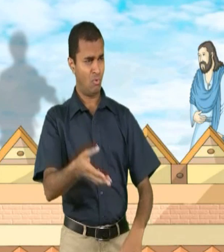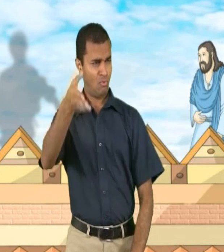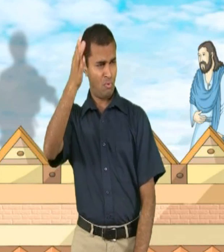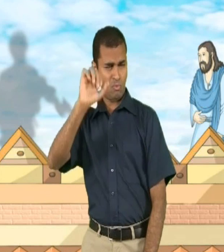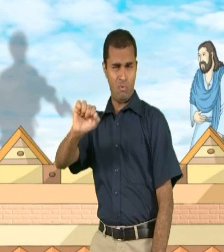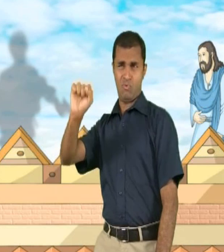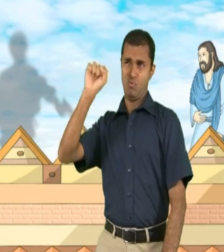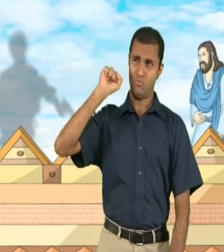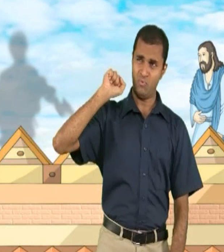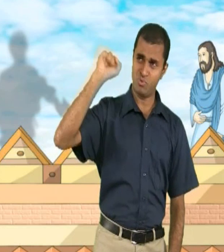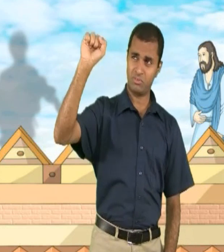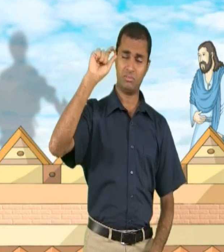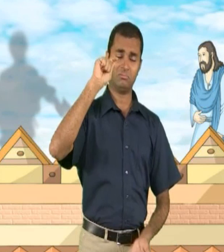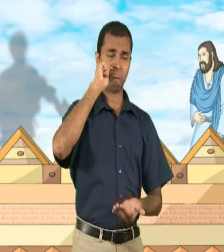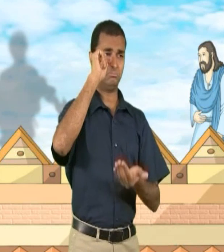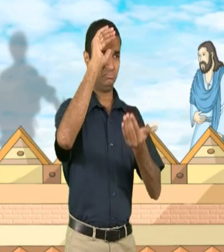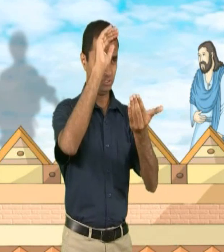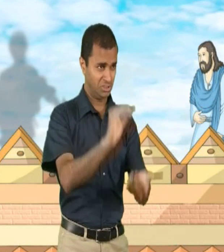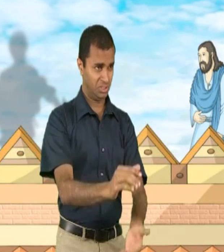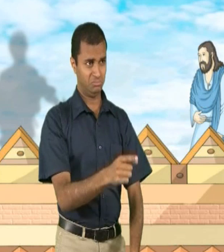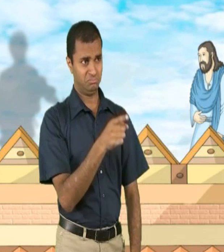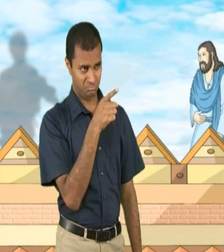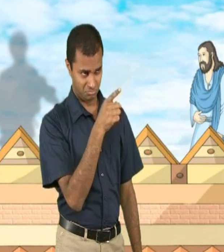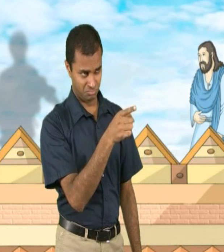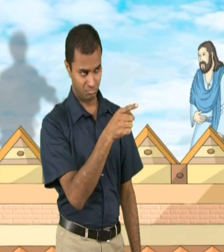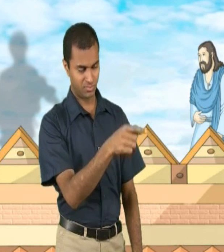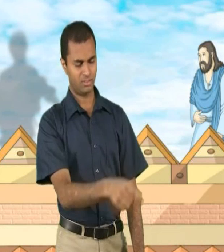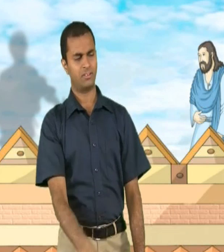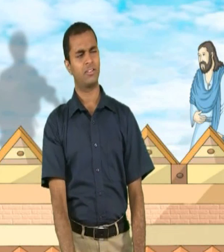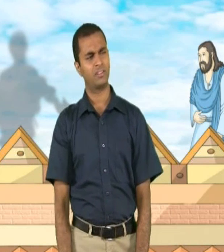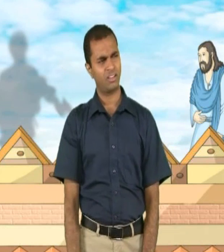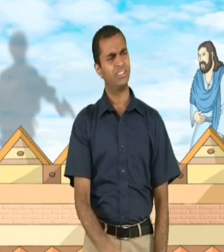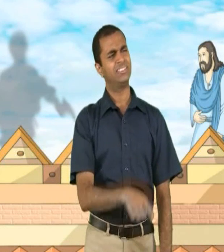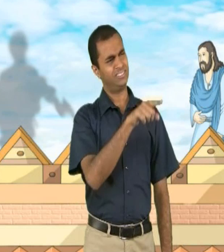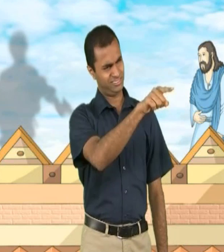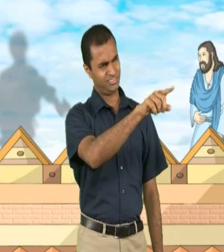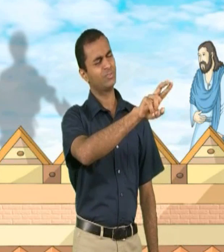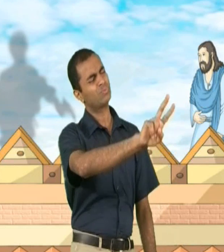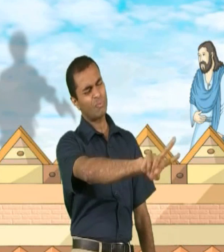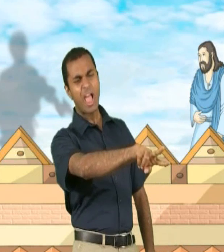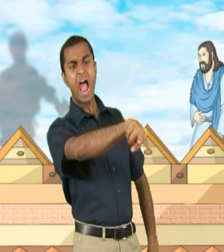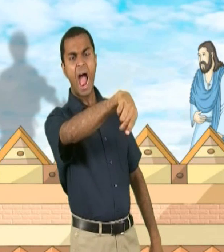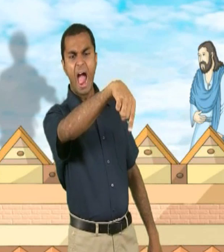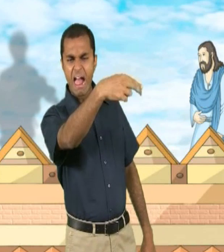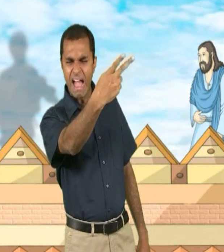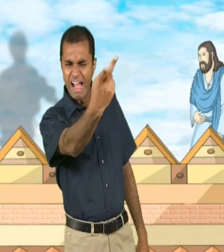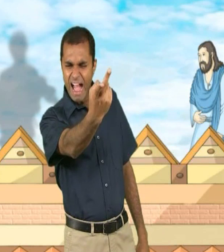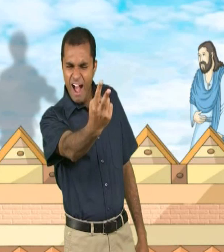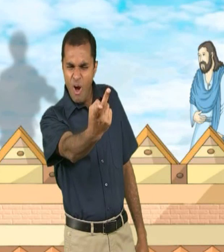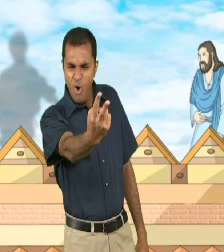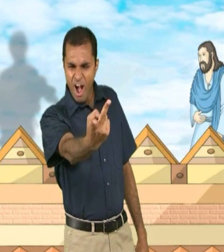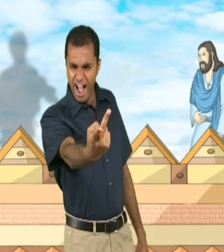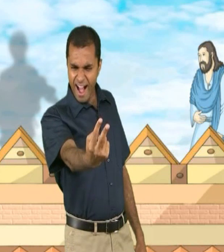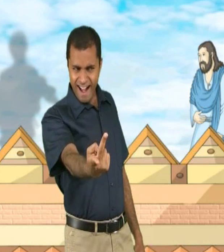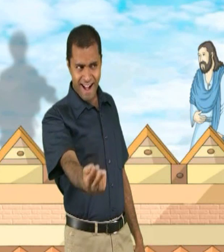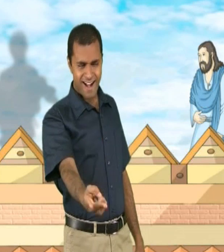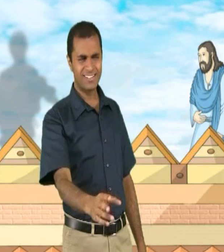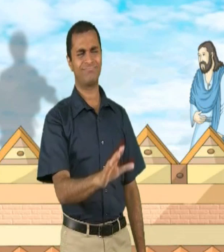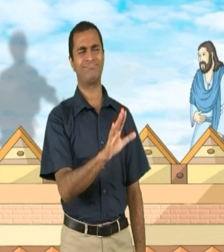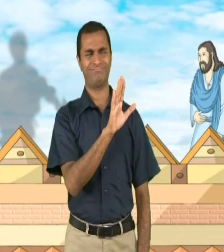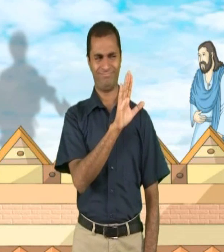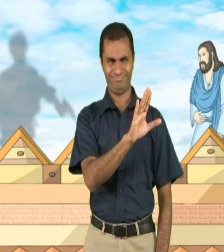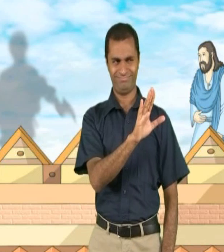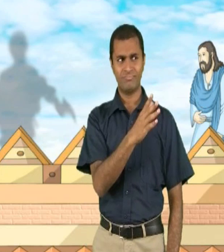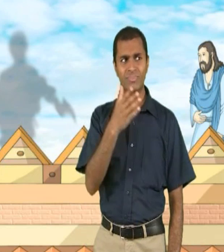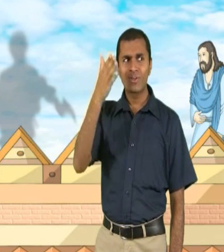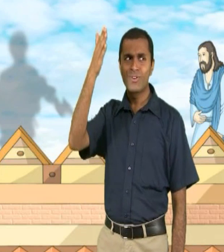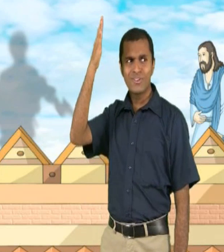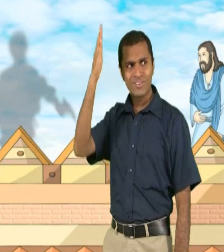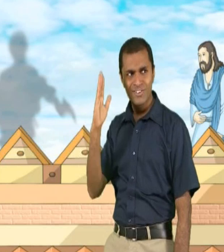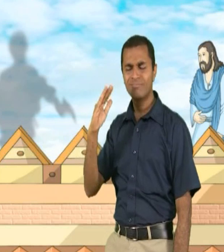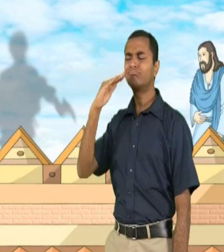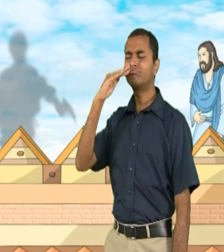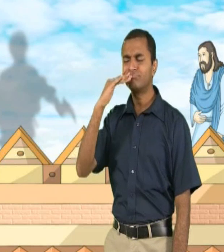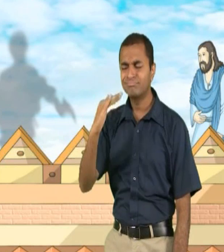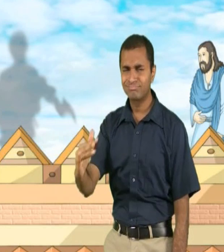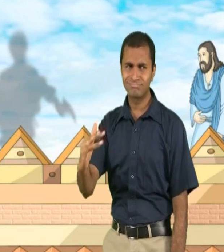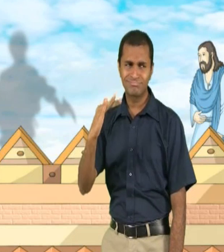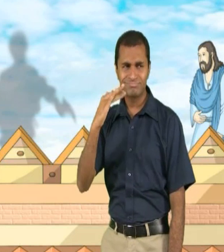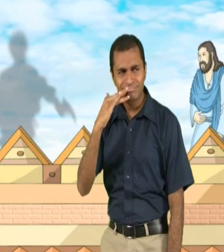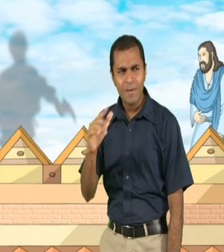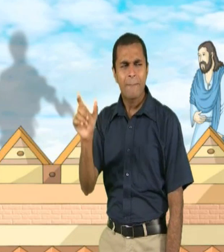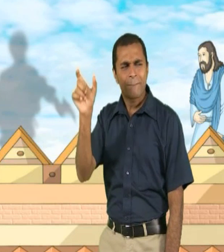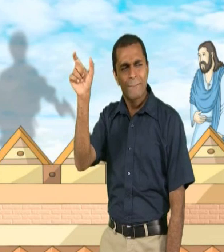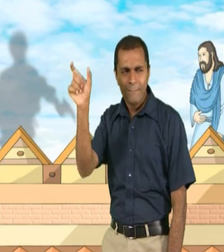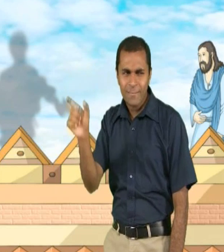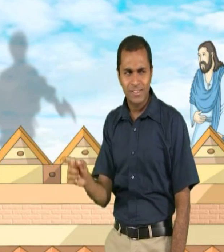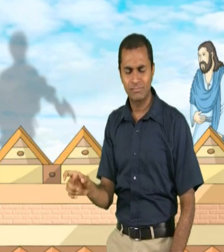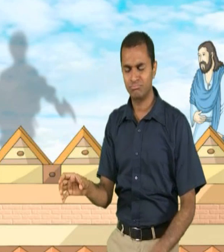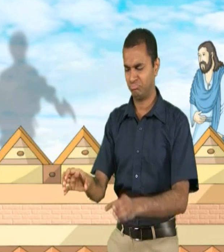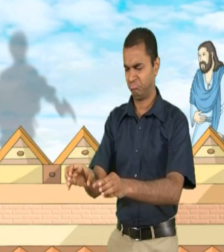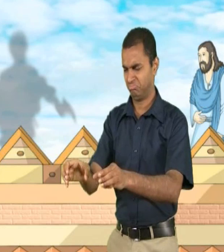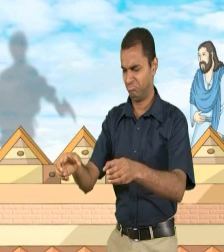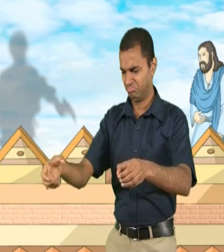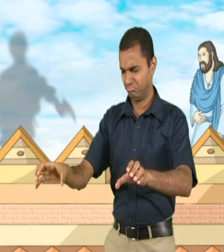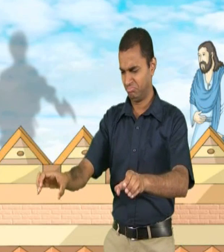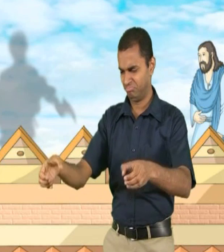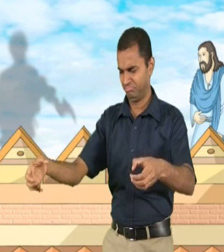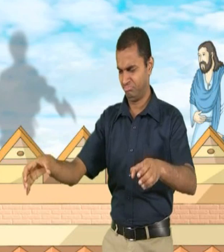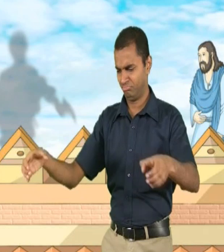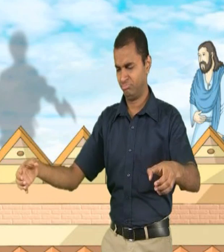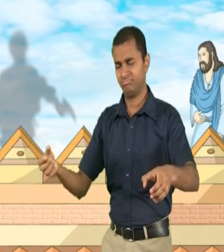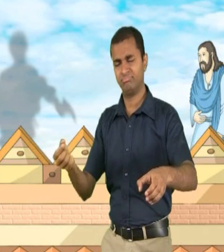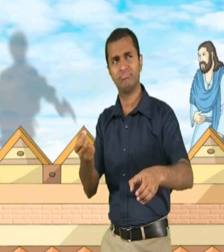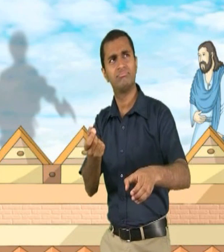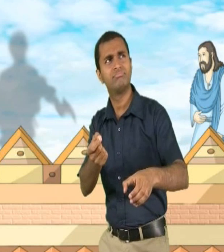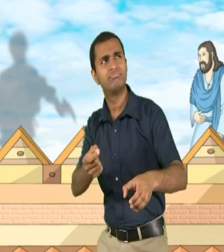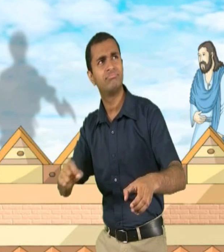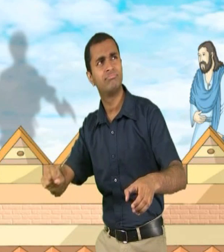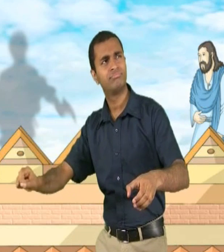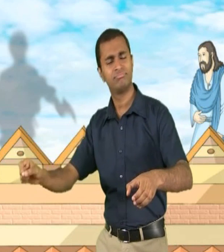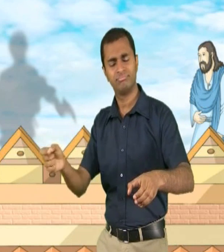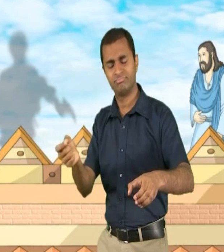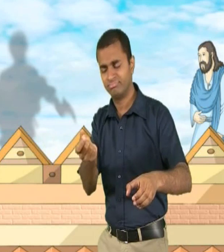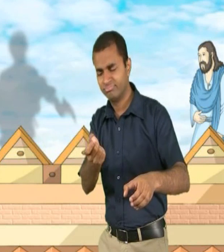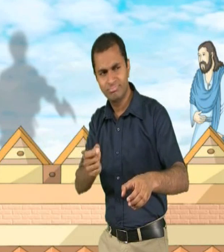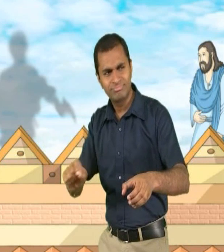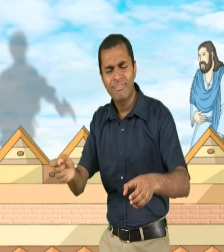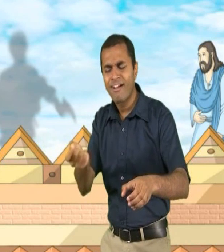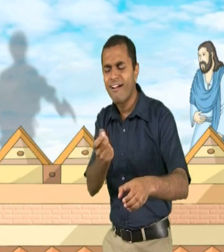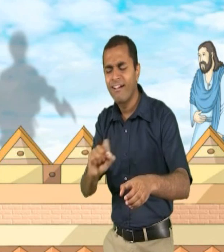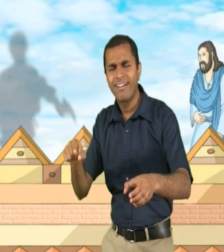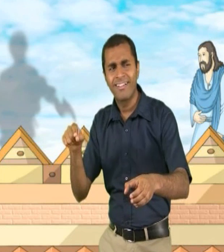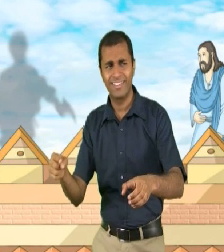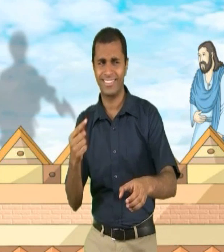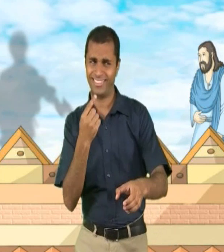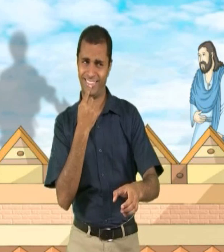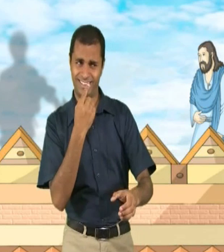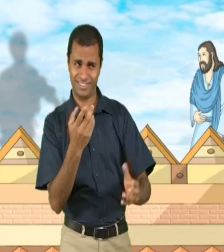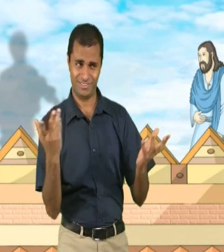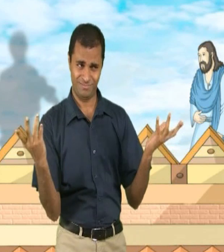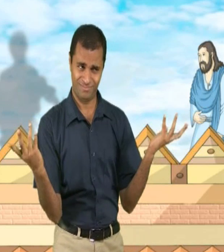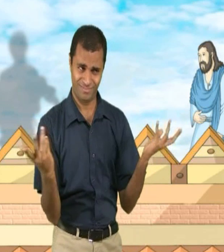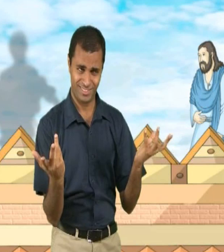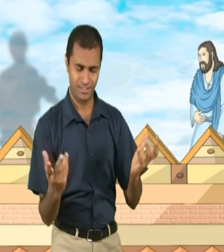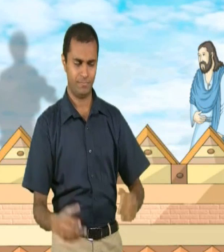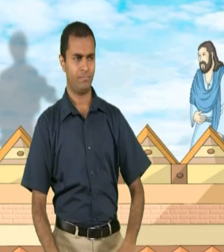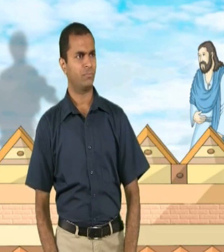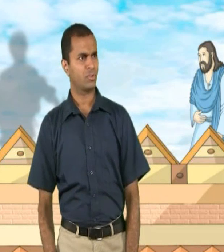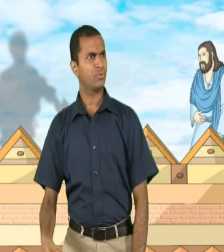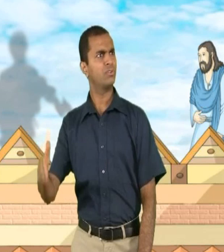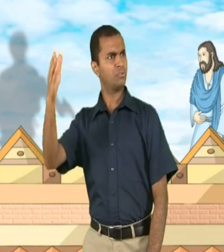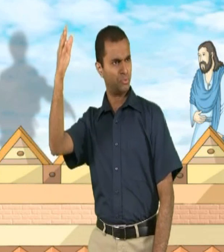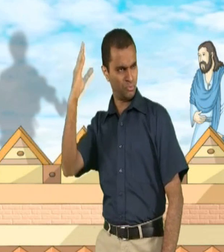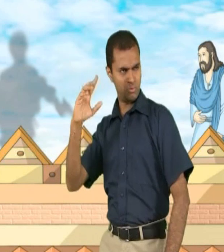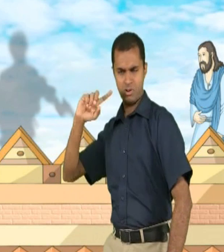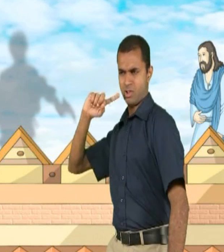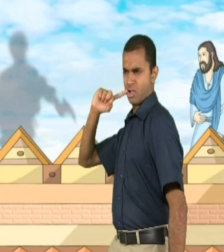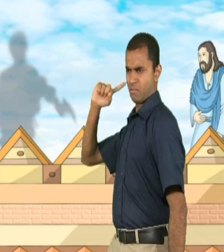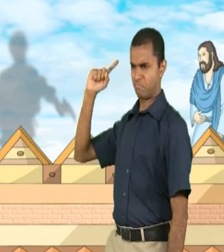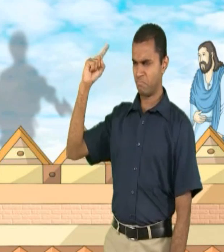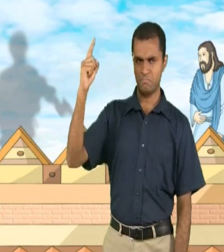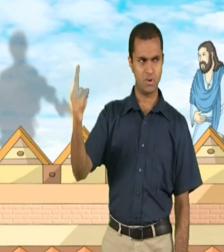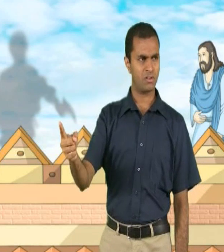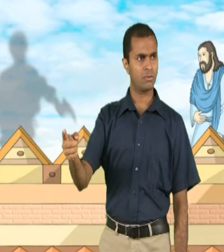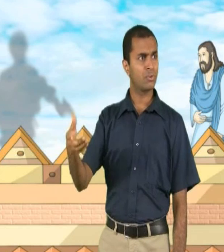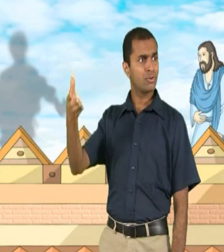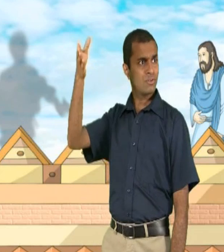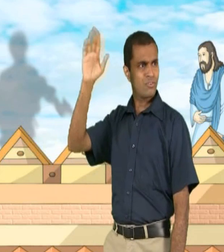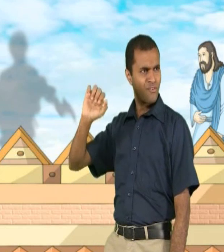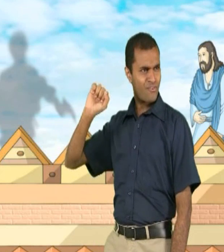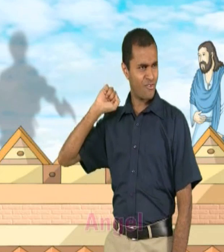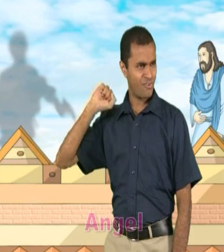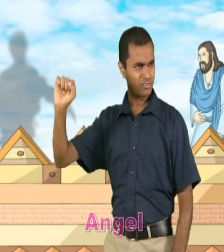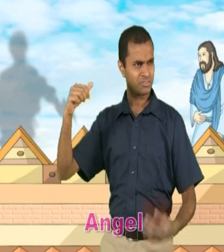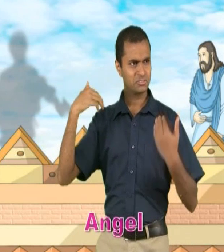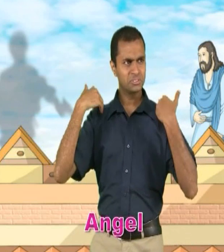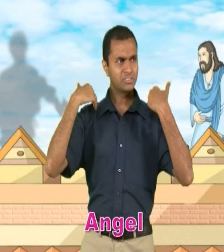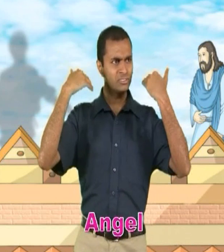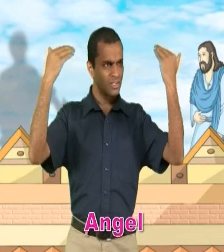“If You are the Son of God,” he said, “throw Yourself down.